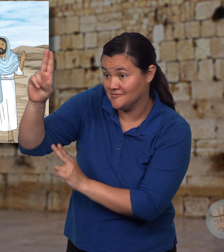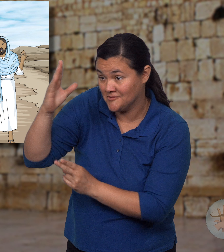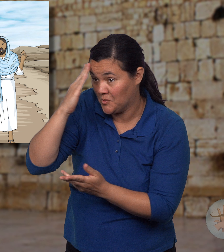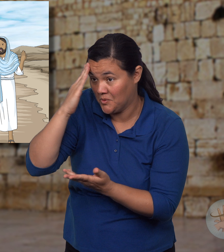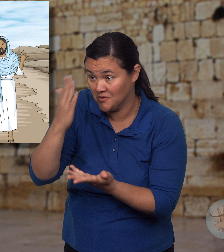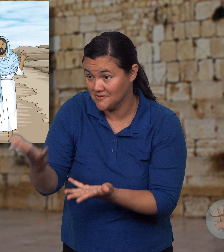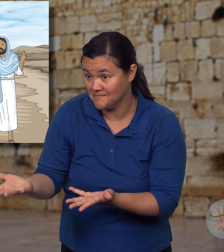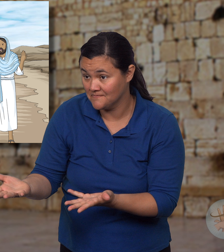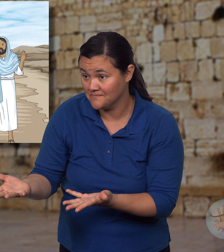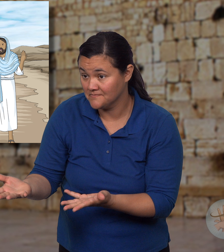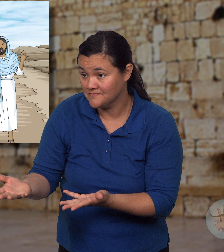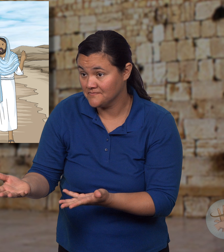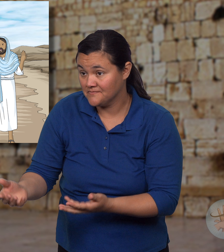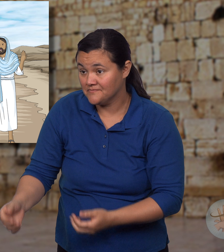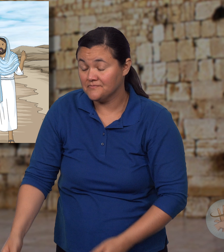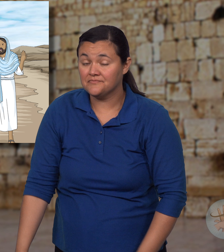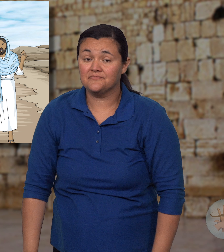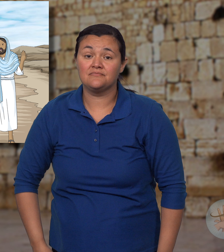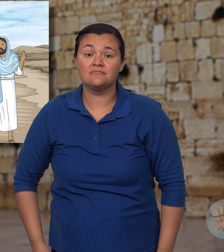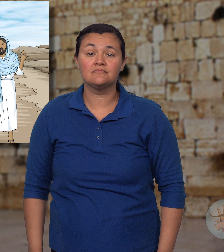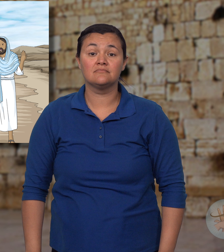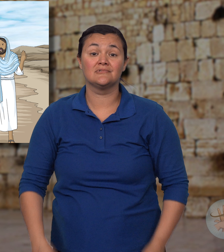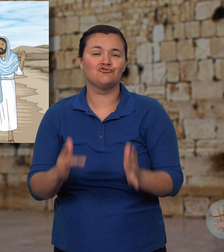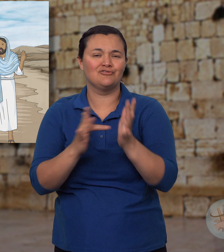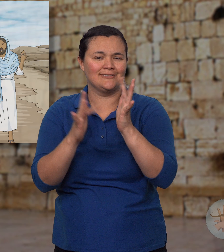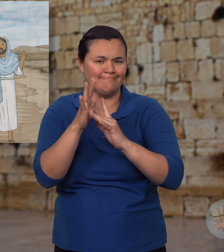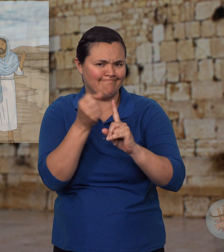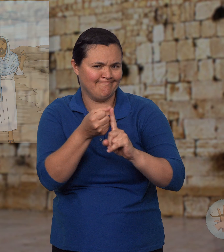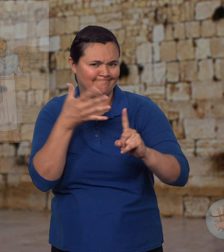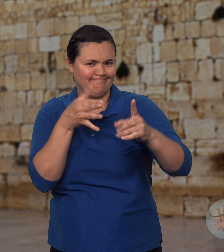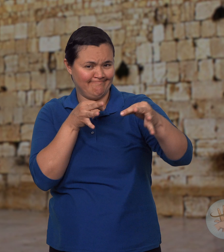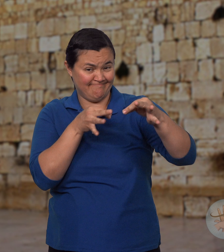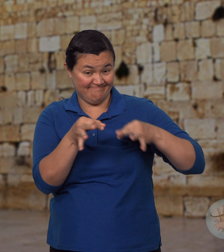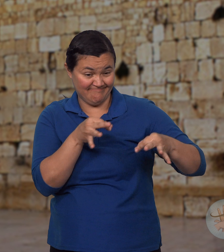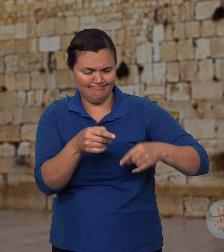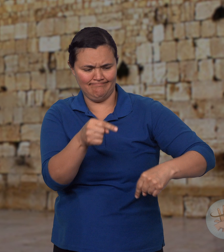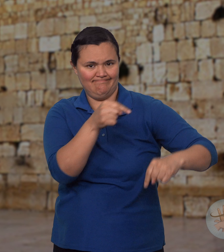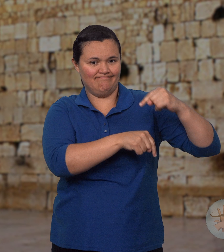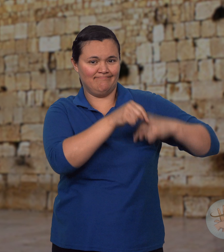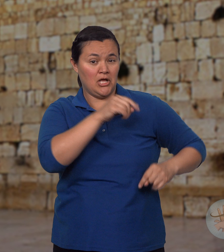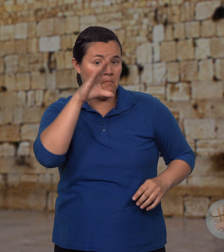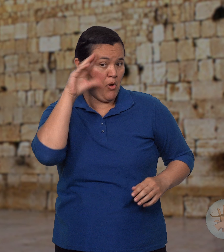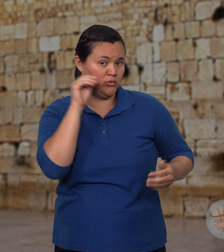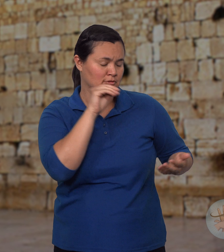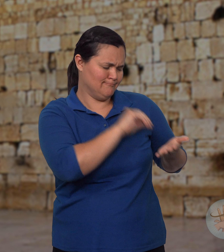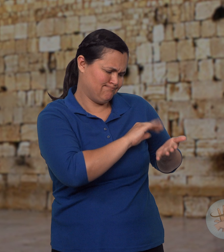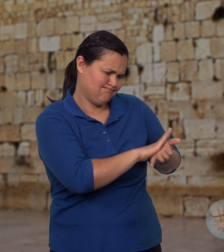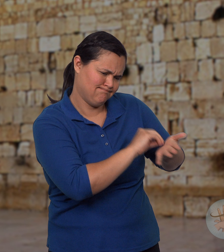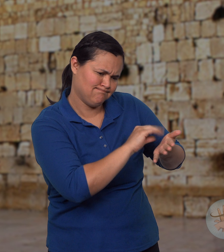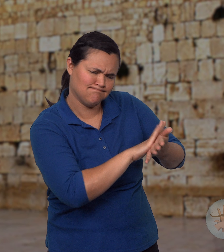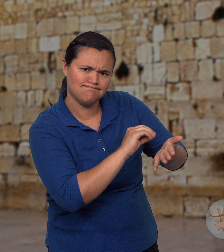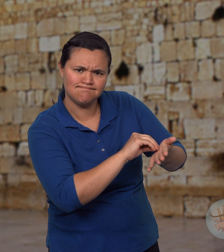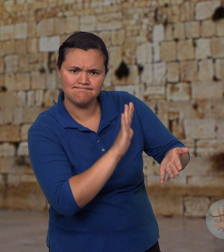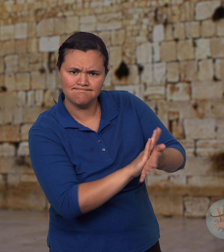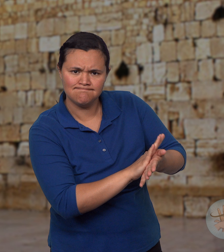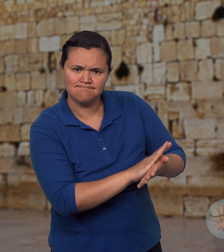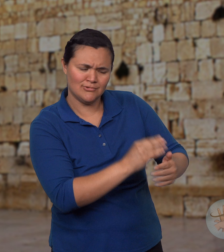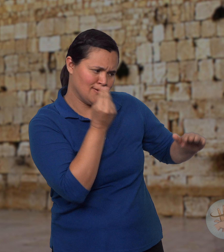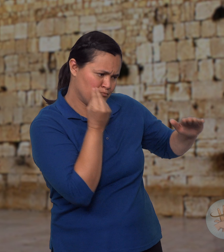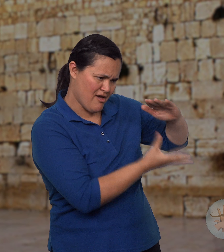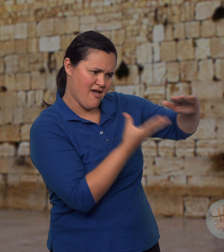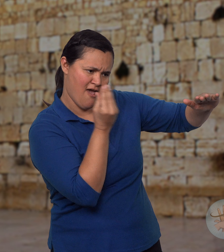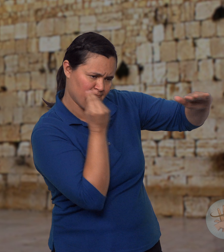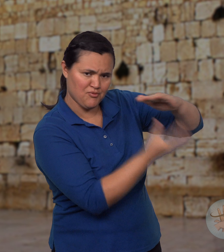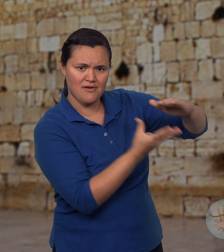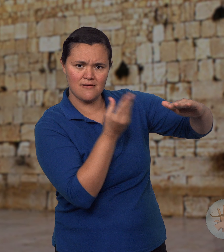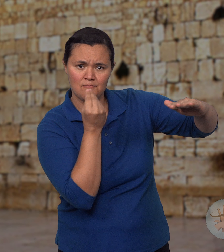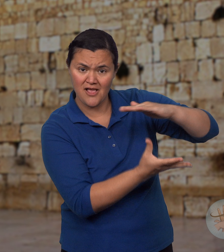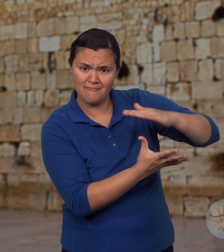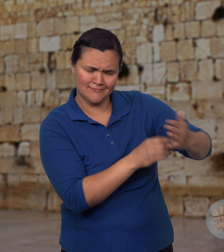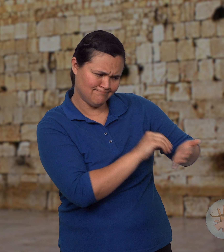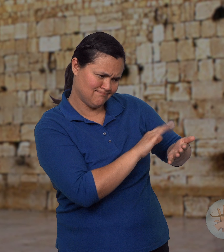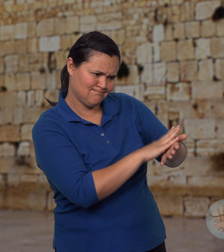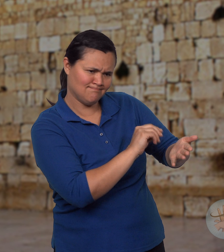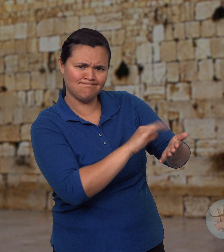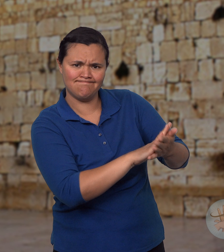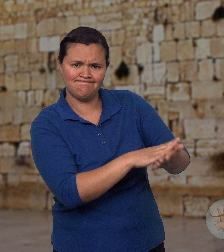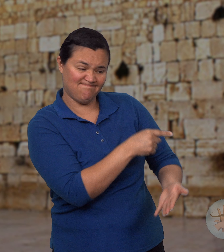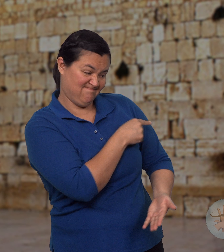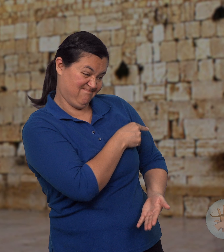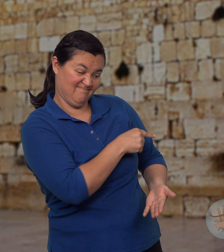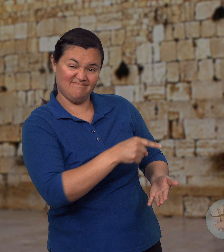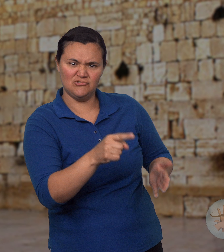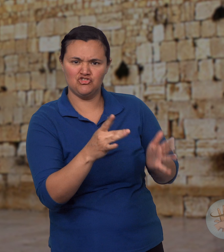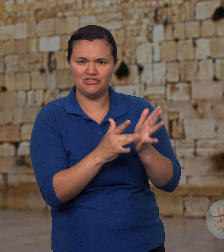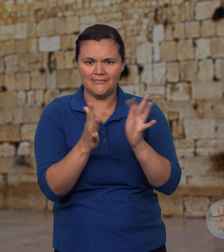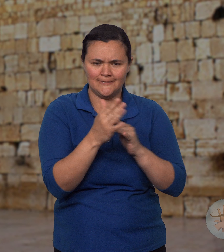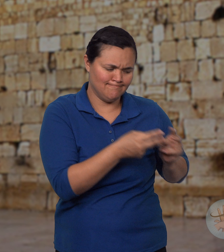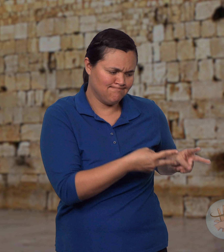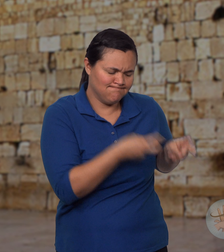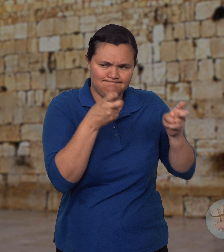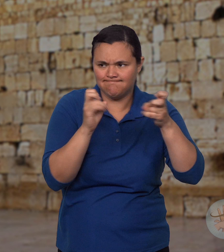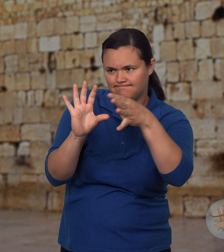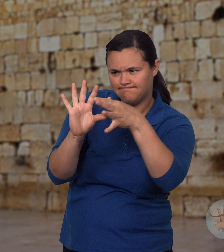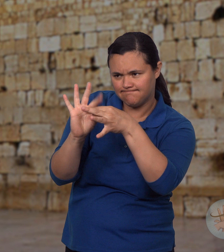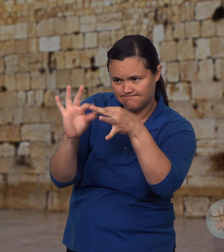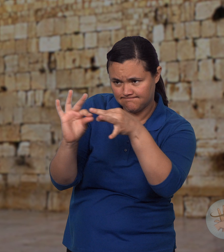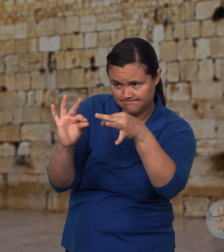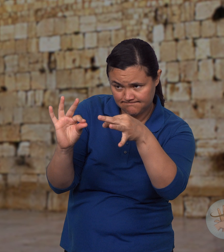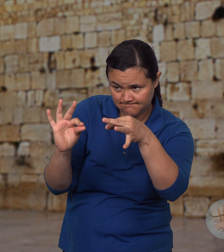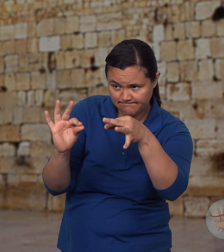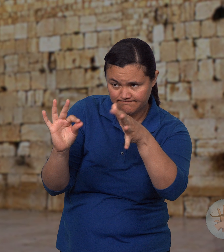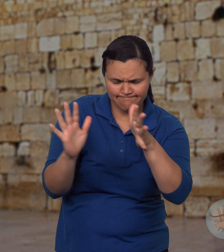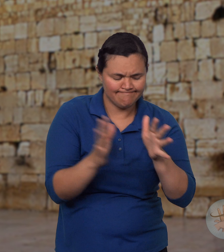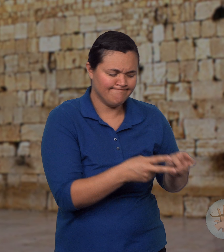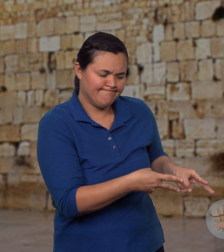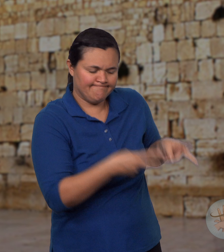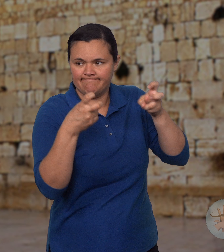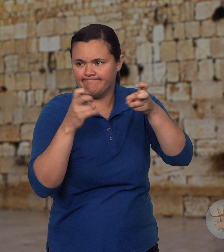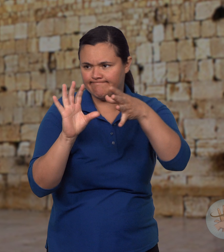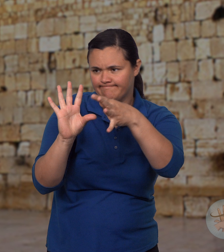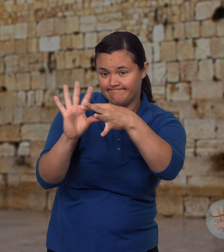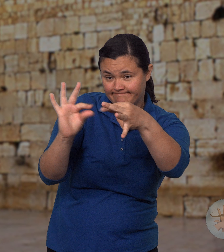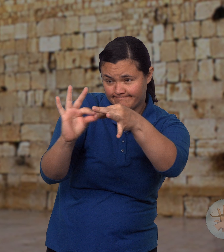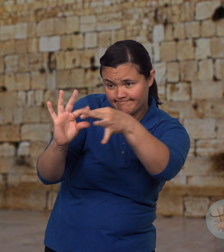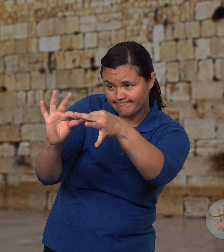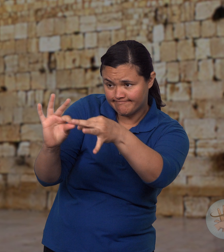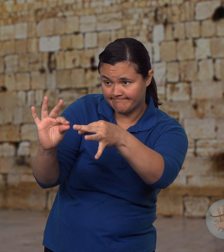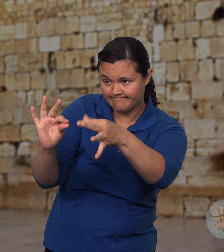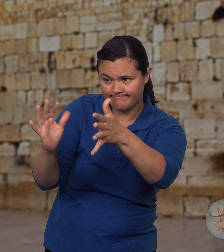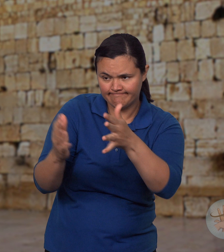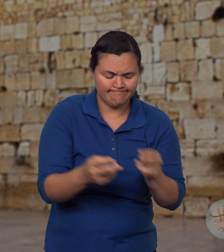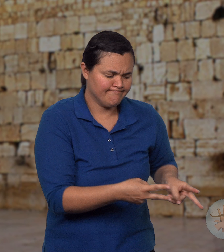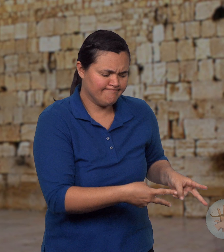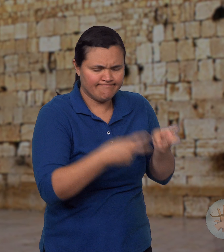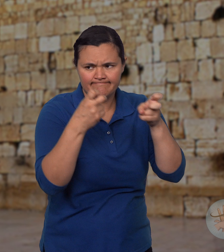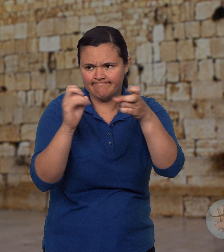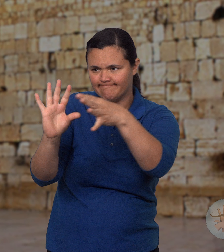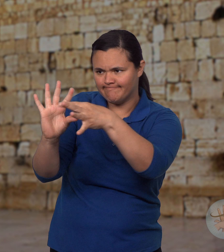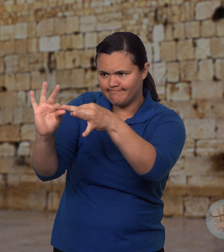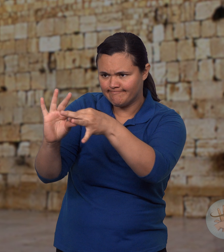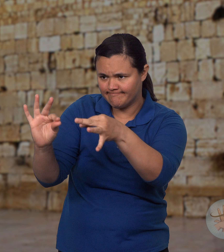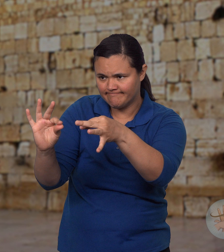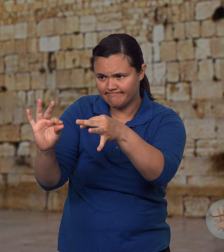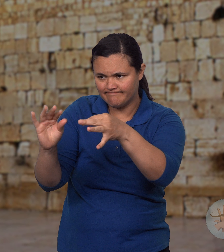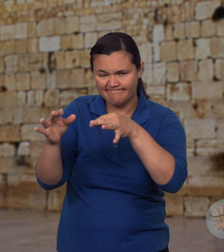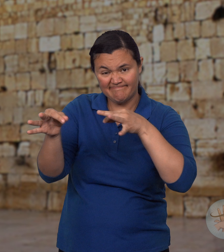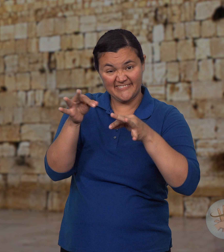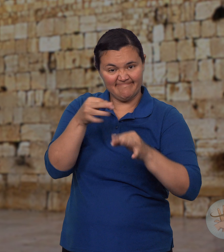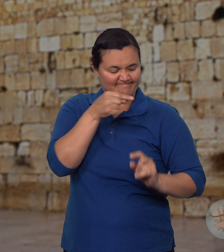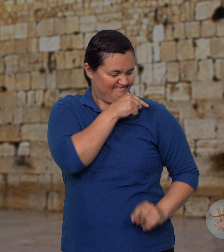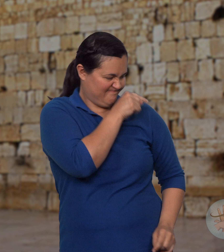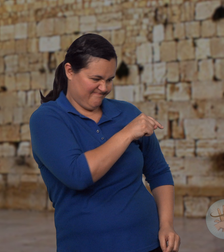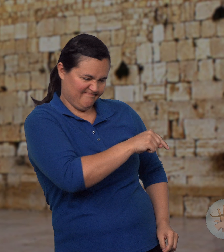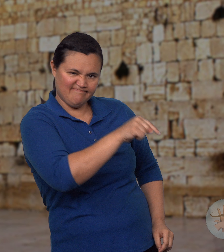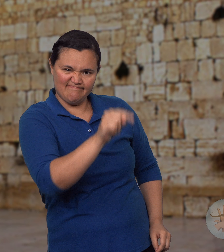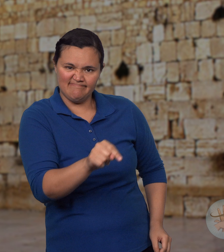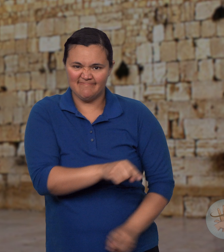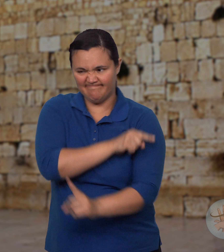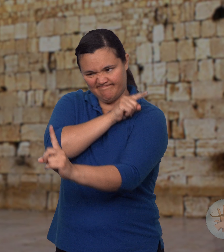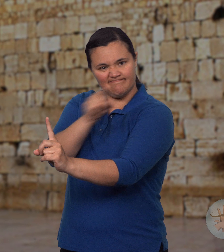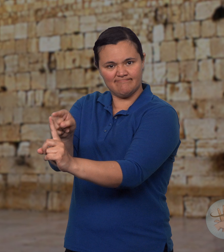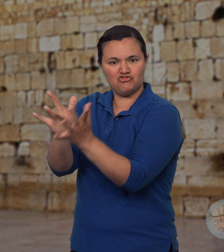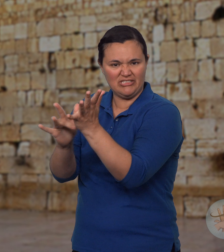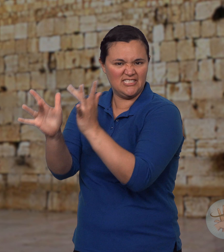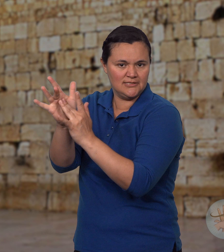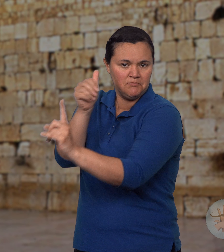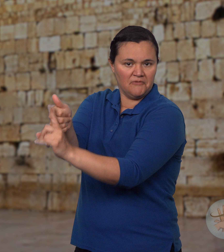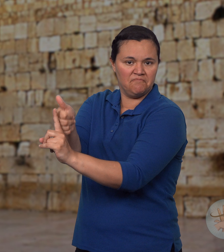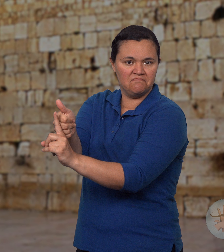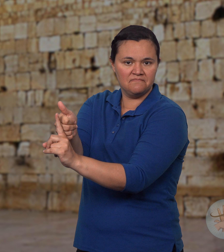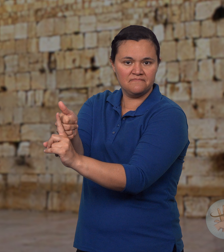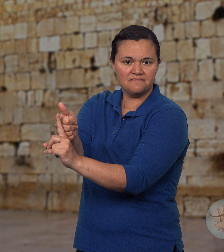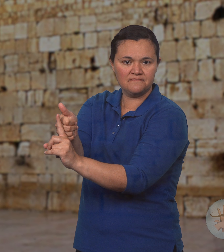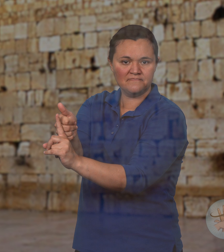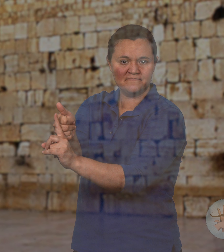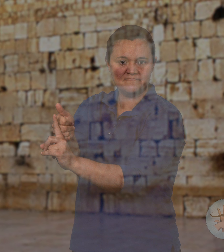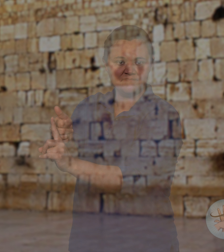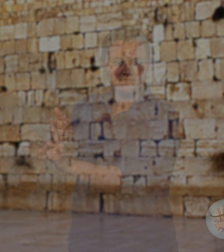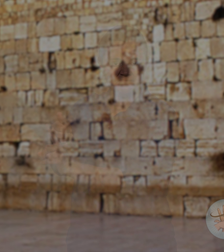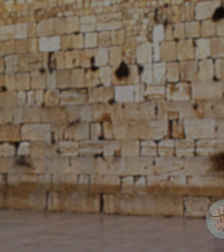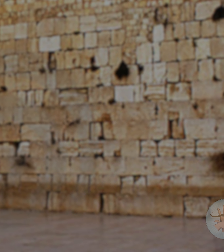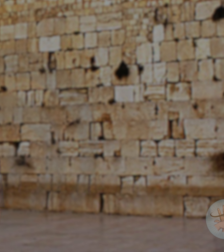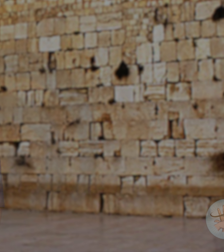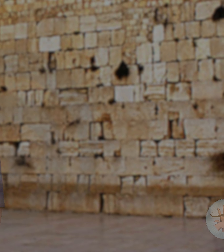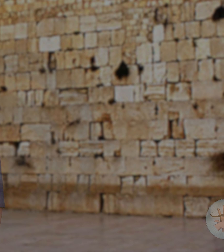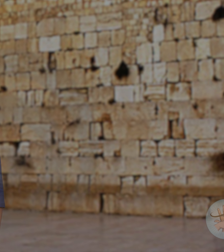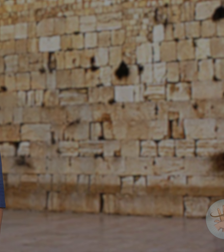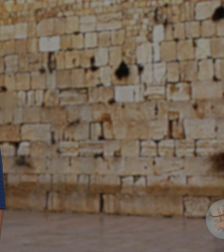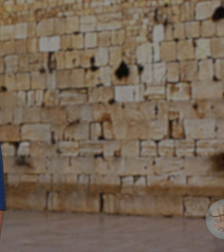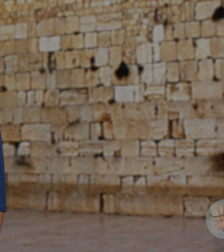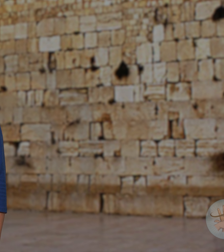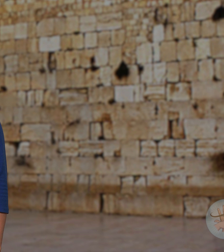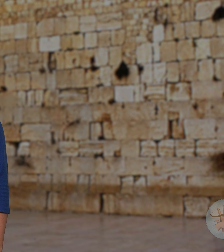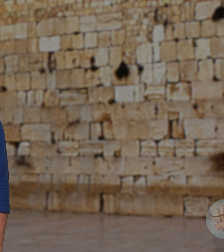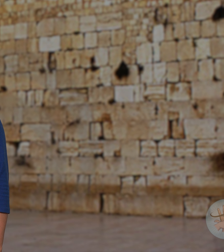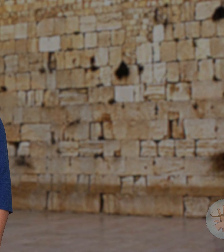And beginning with Moses and all the Prophets, He explained to them what was written in all the Scriptures about Himself.